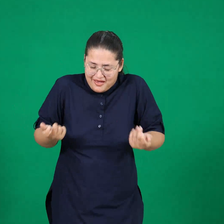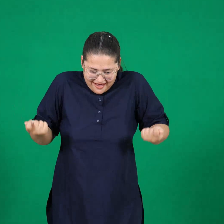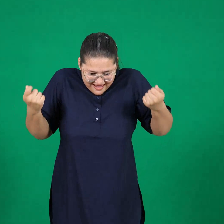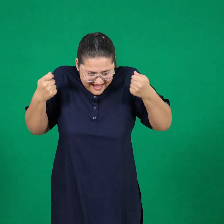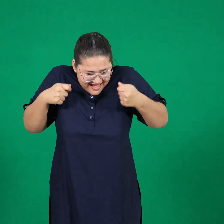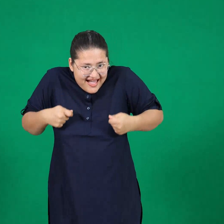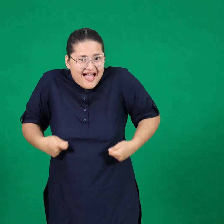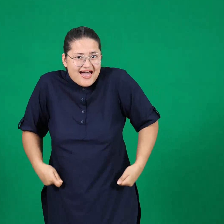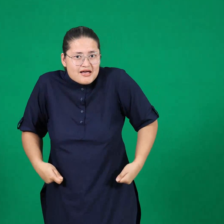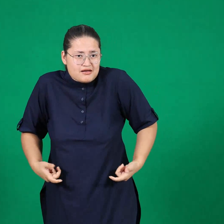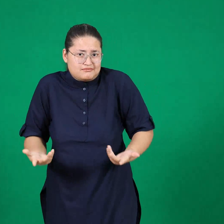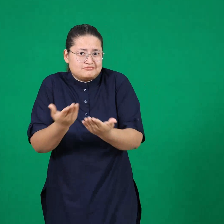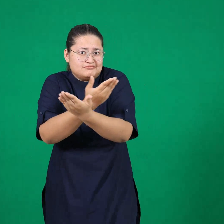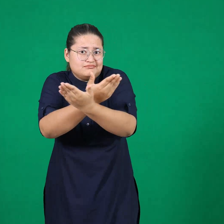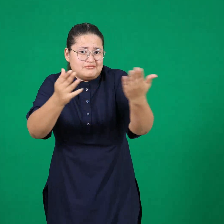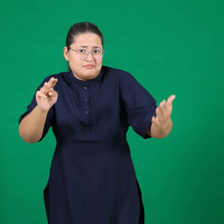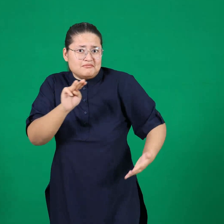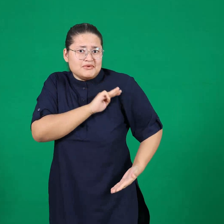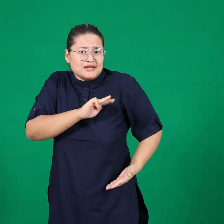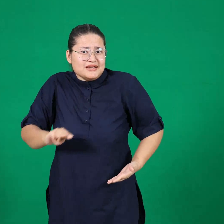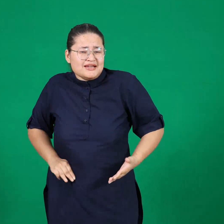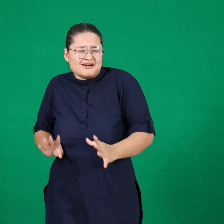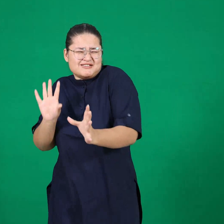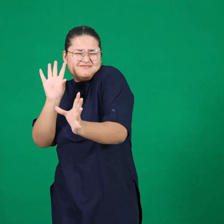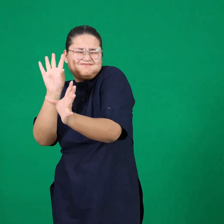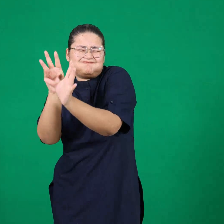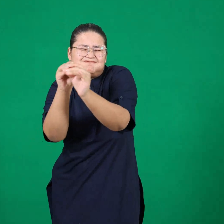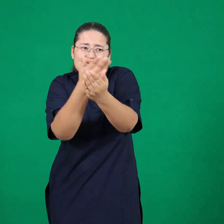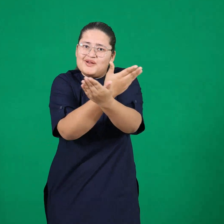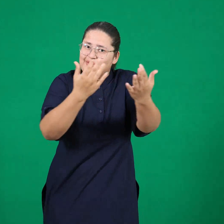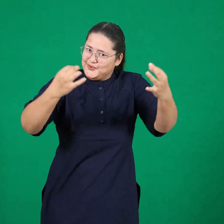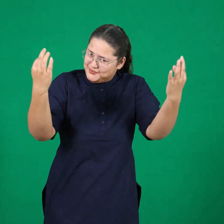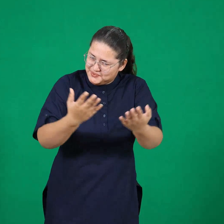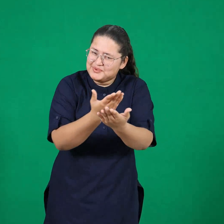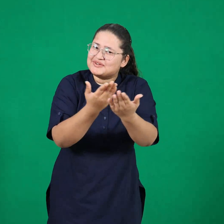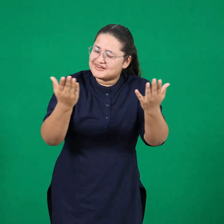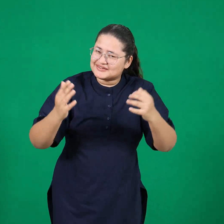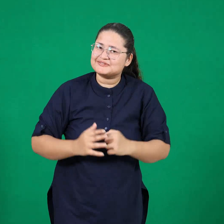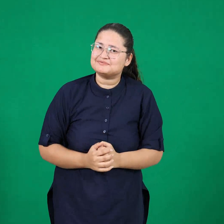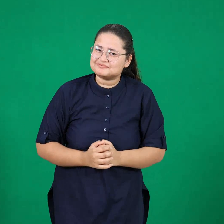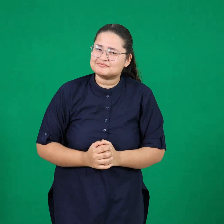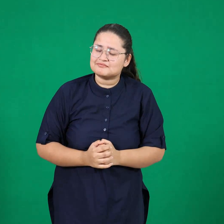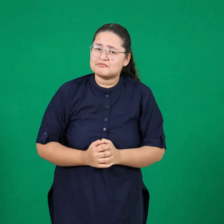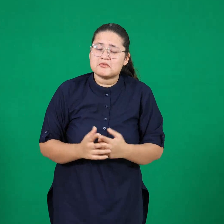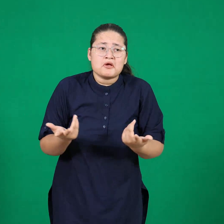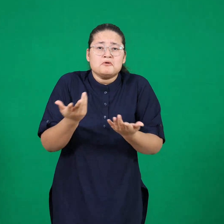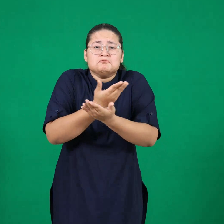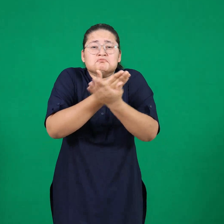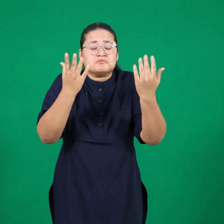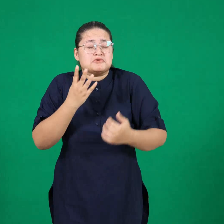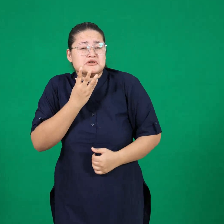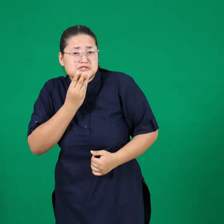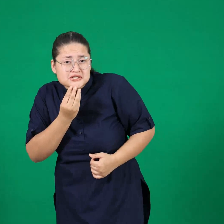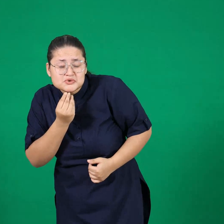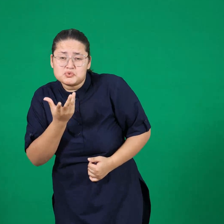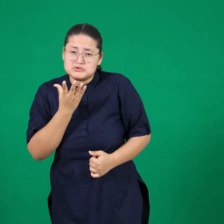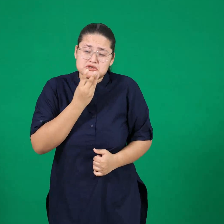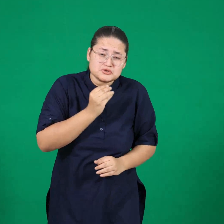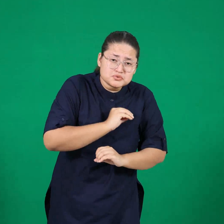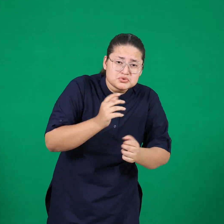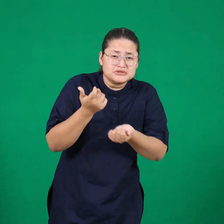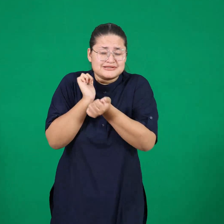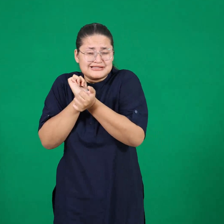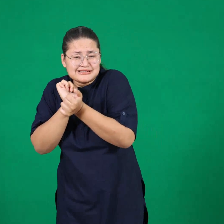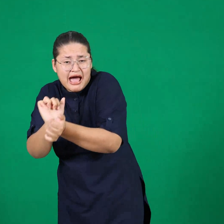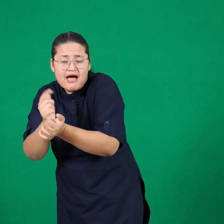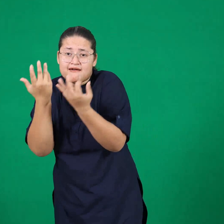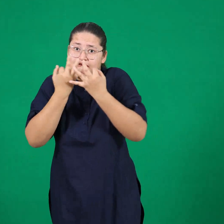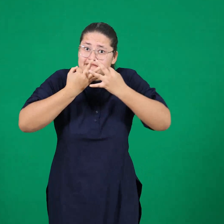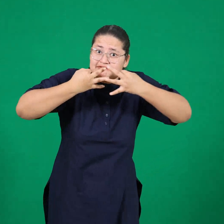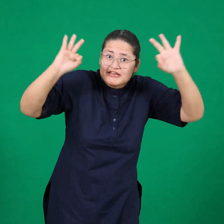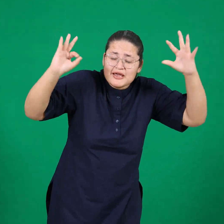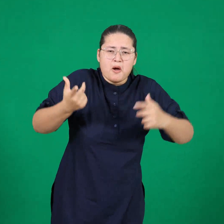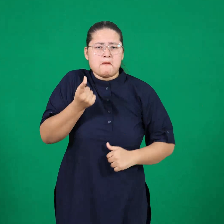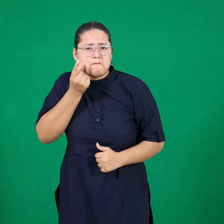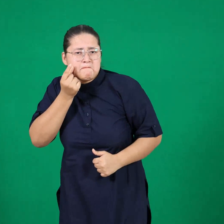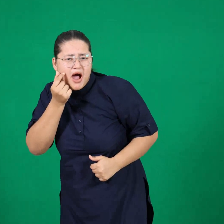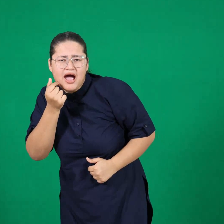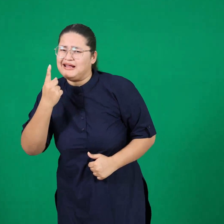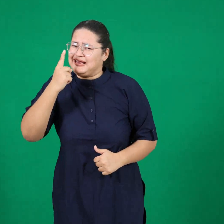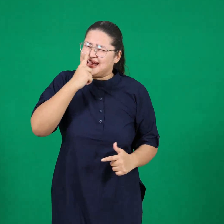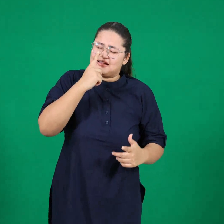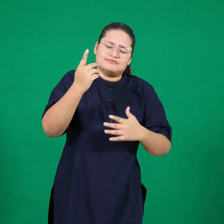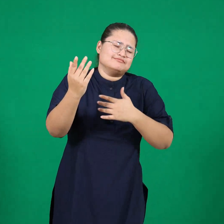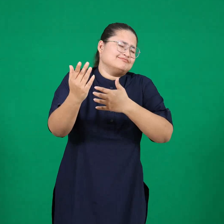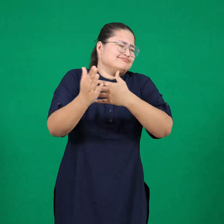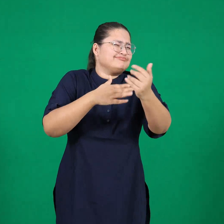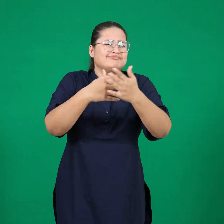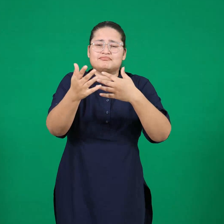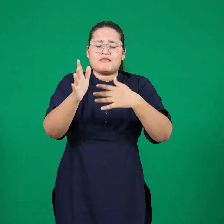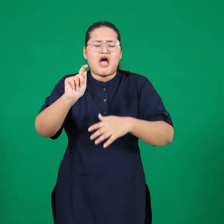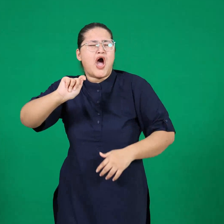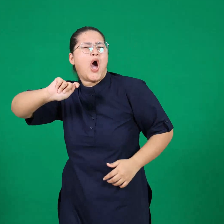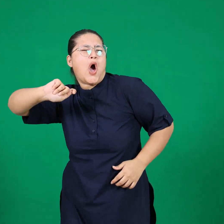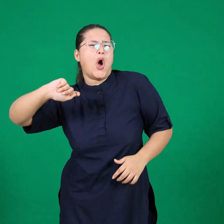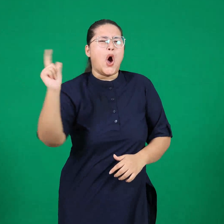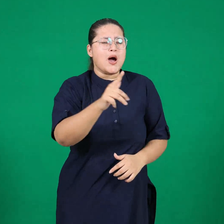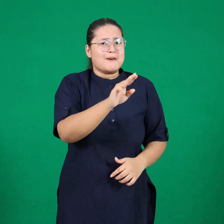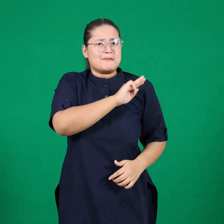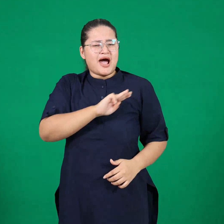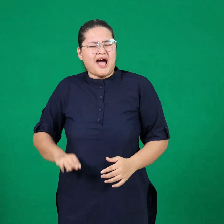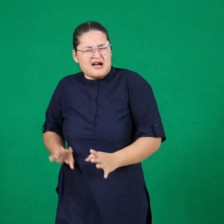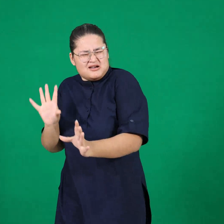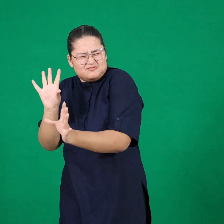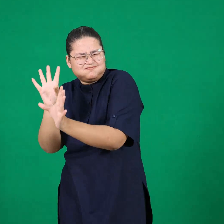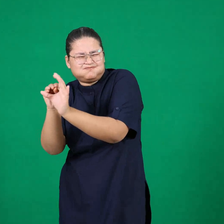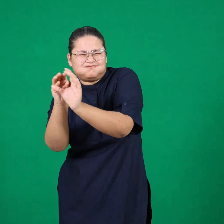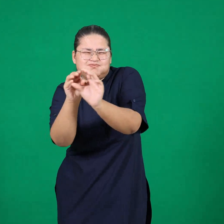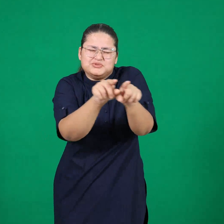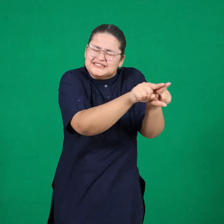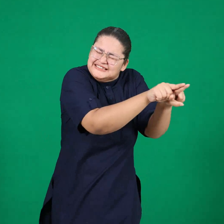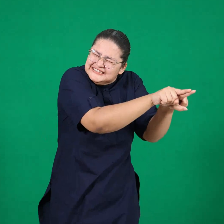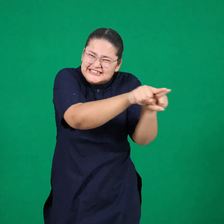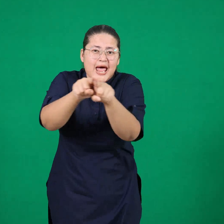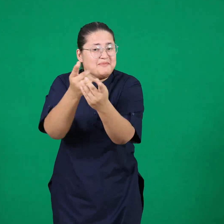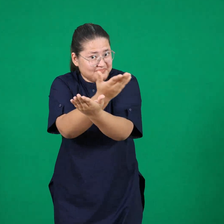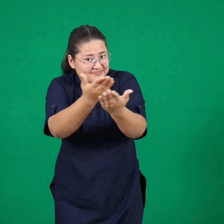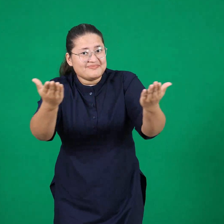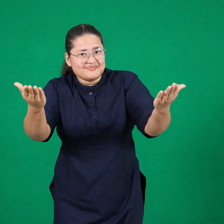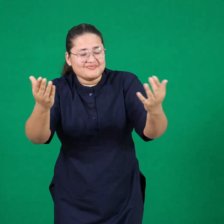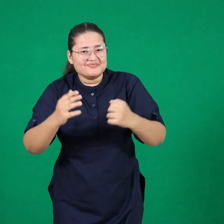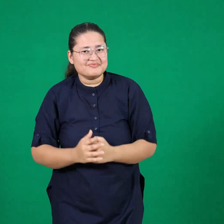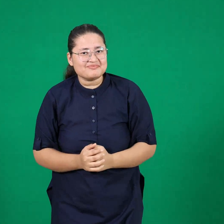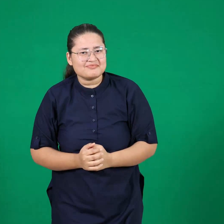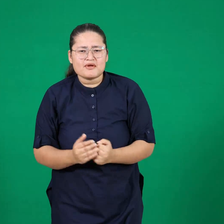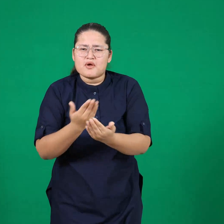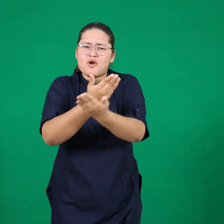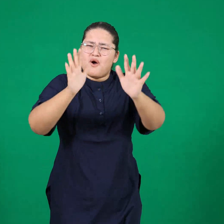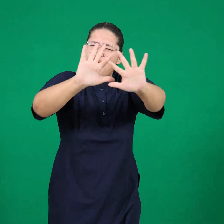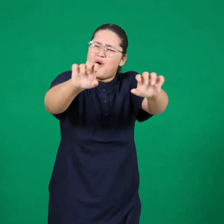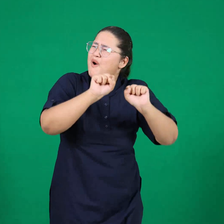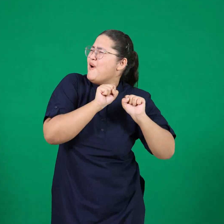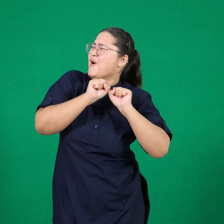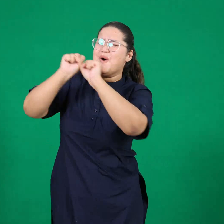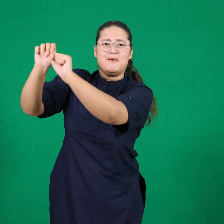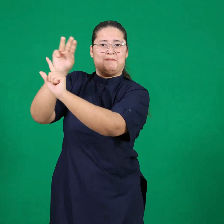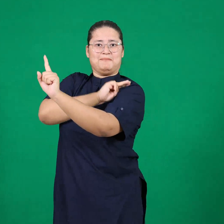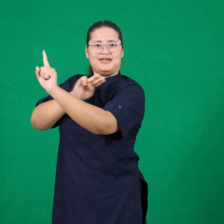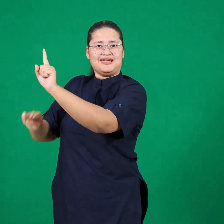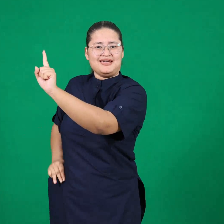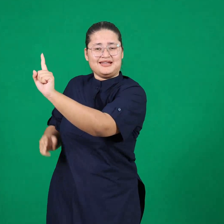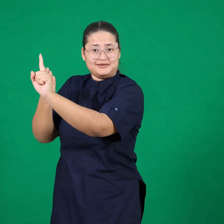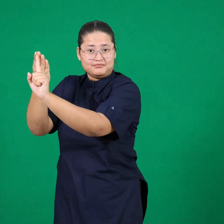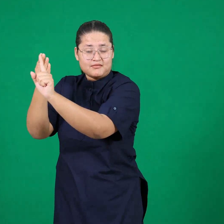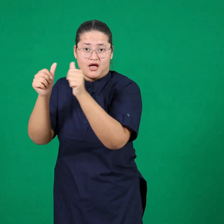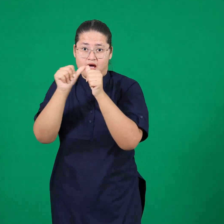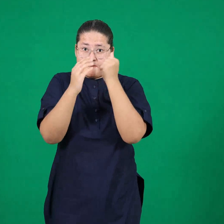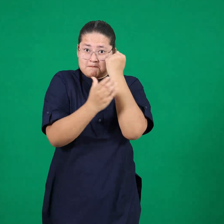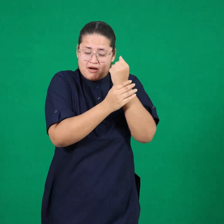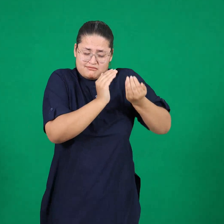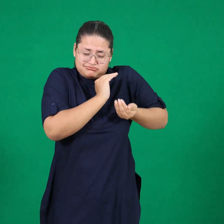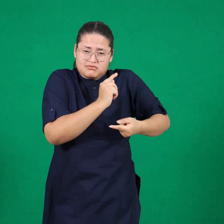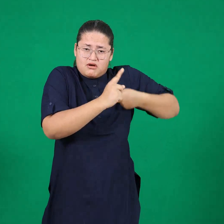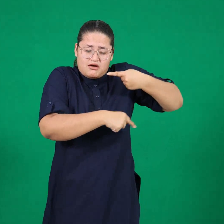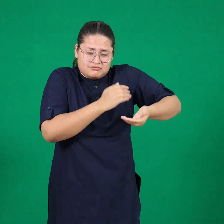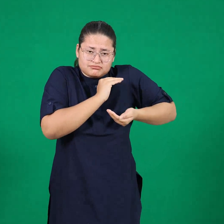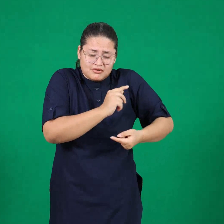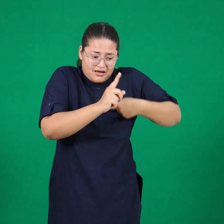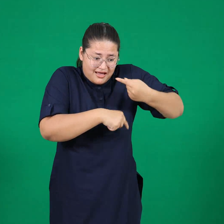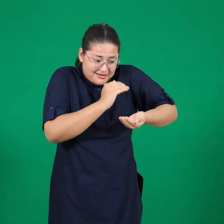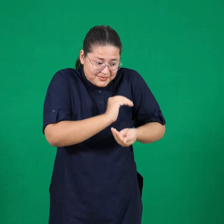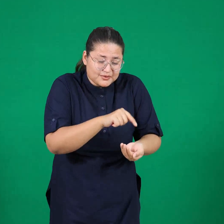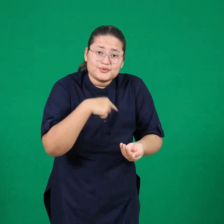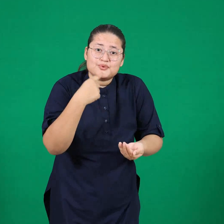There is neither Jew nor Greek, slave nor free, male nor female, for you are all one in Christ Jesus.